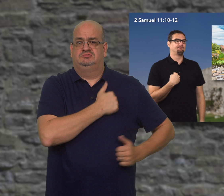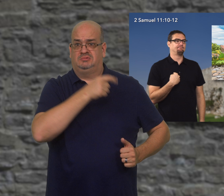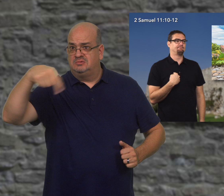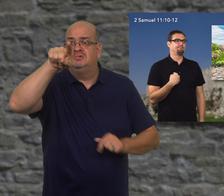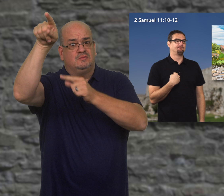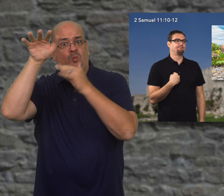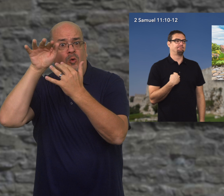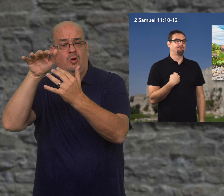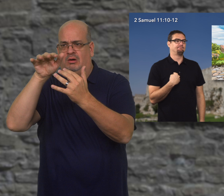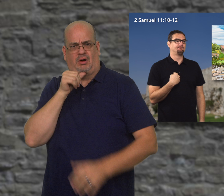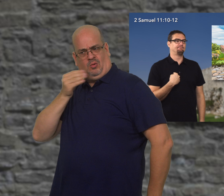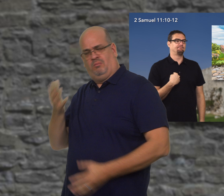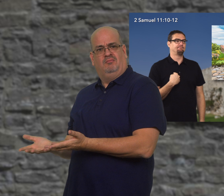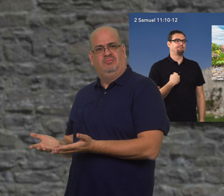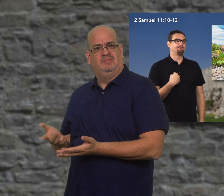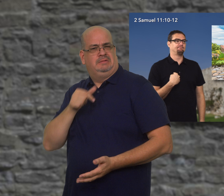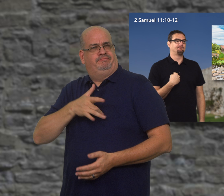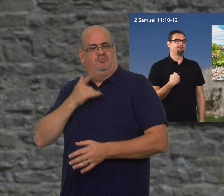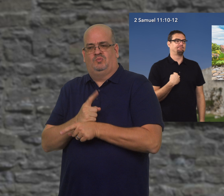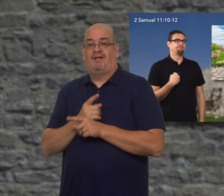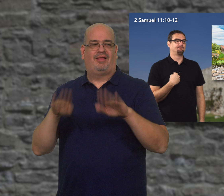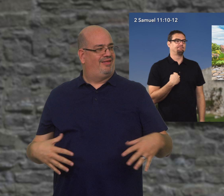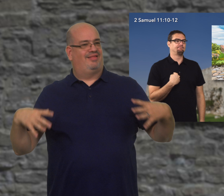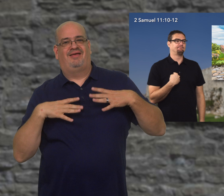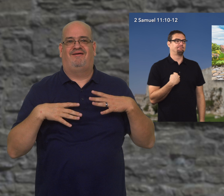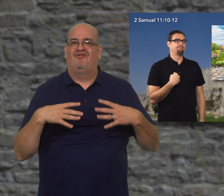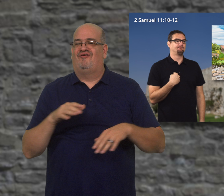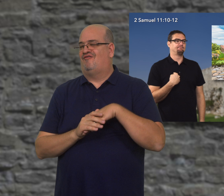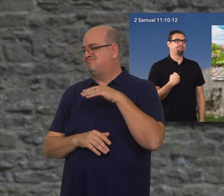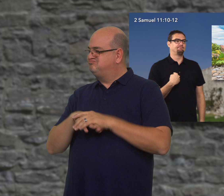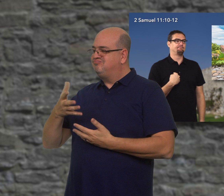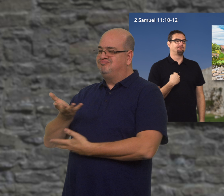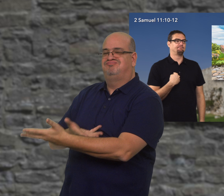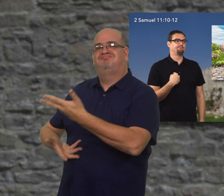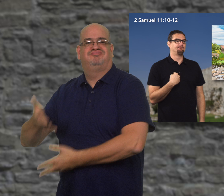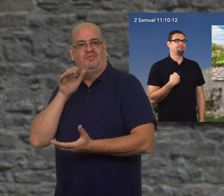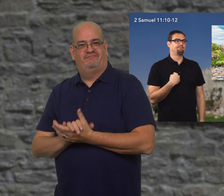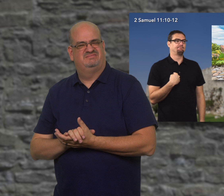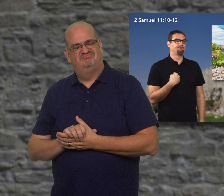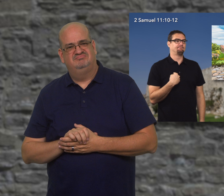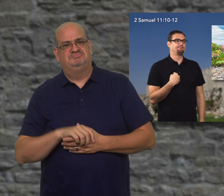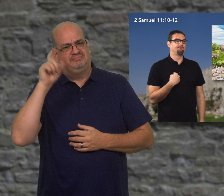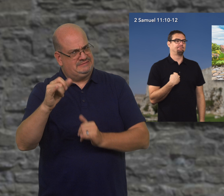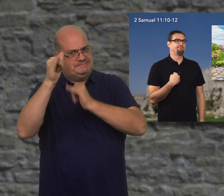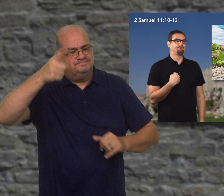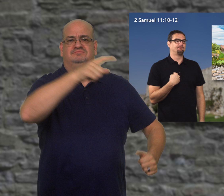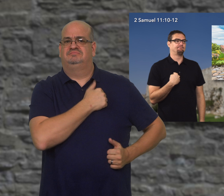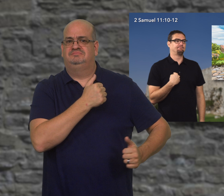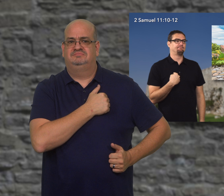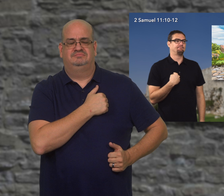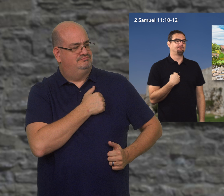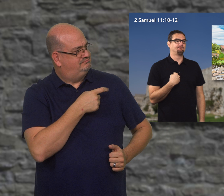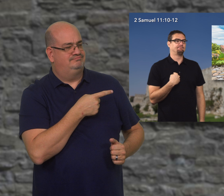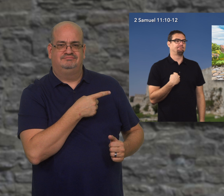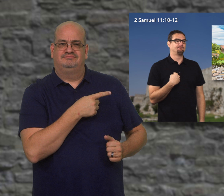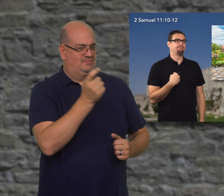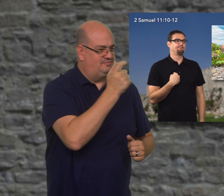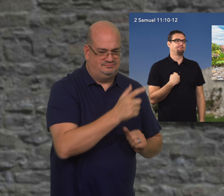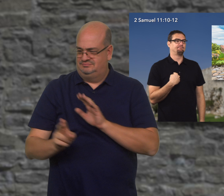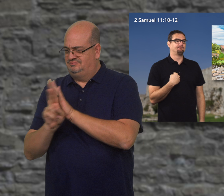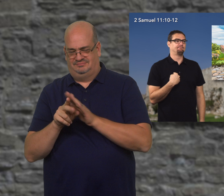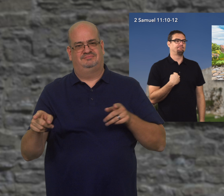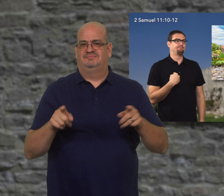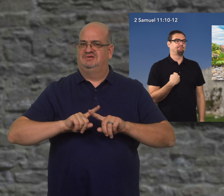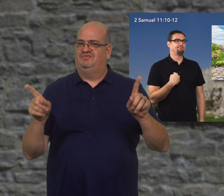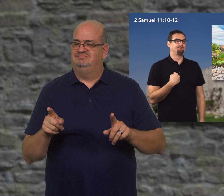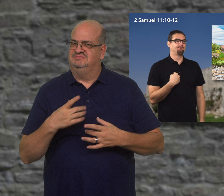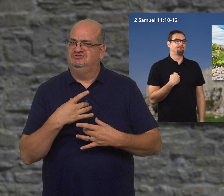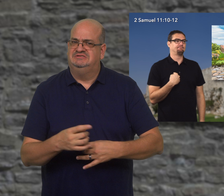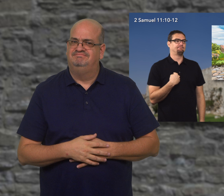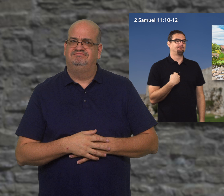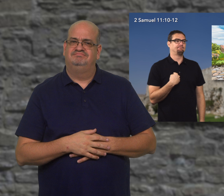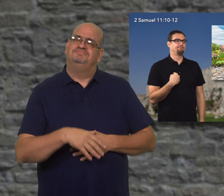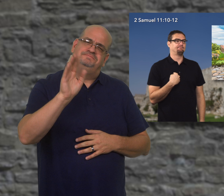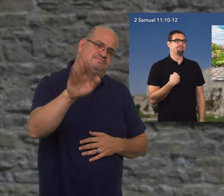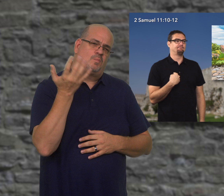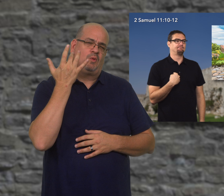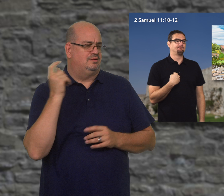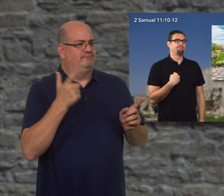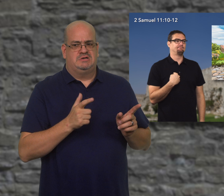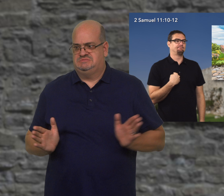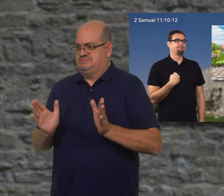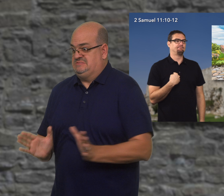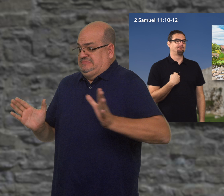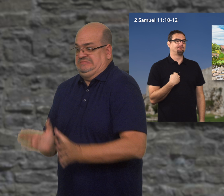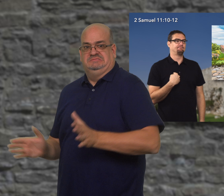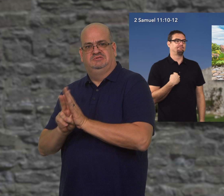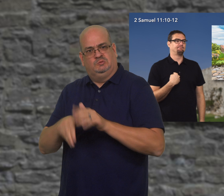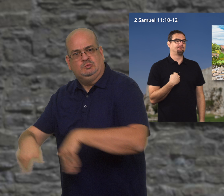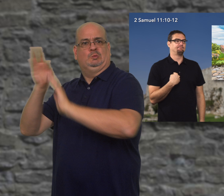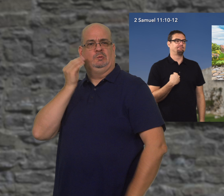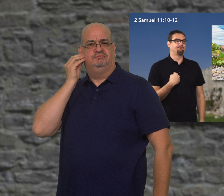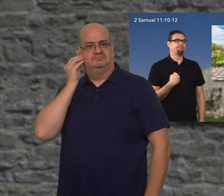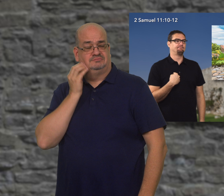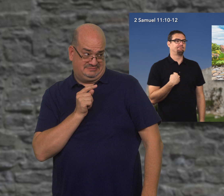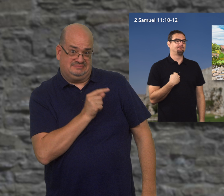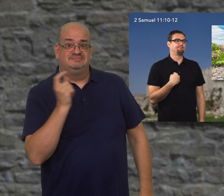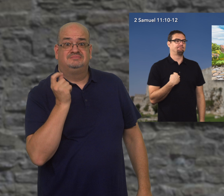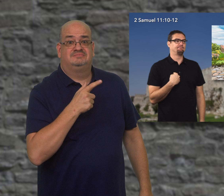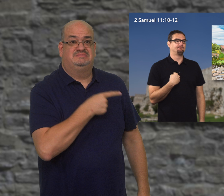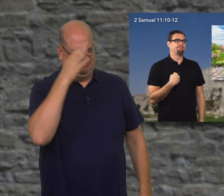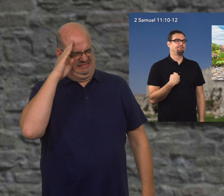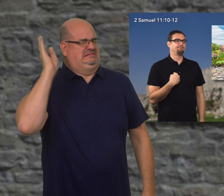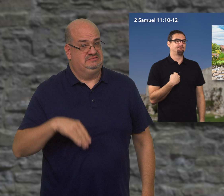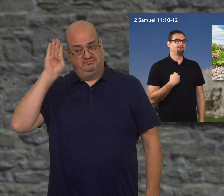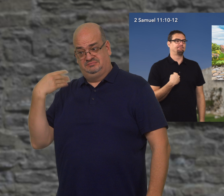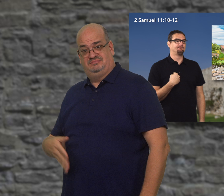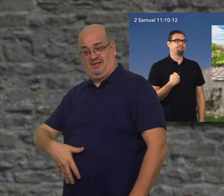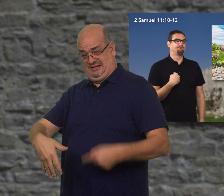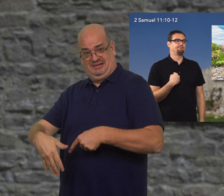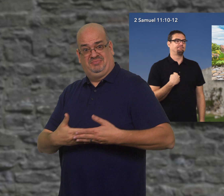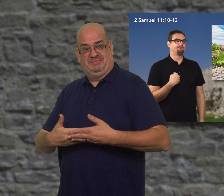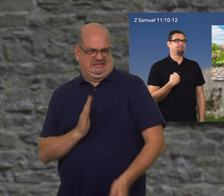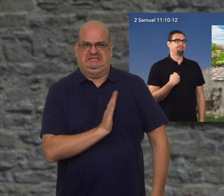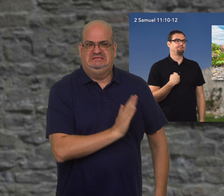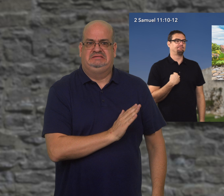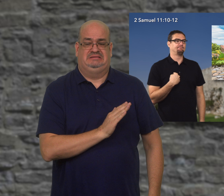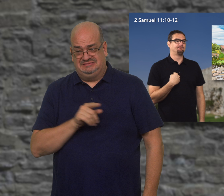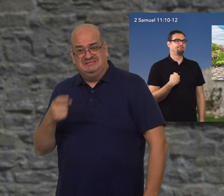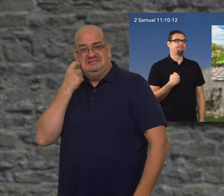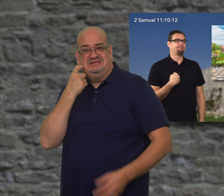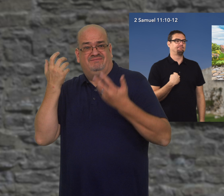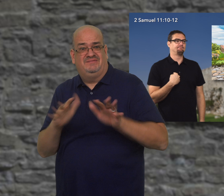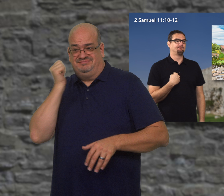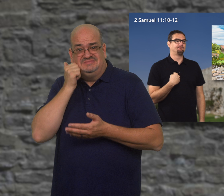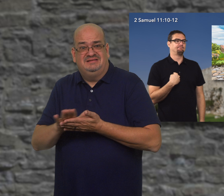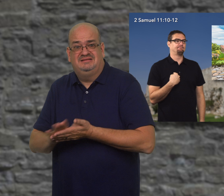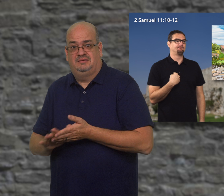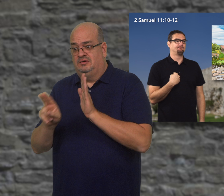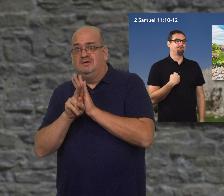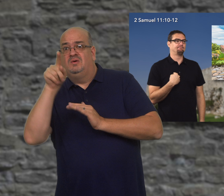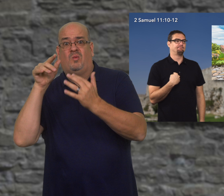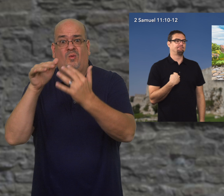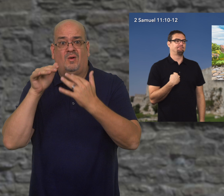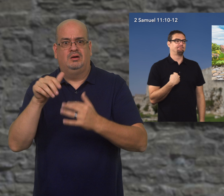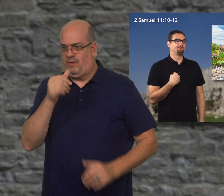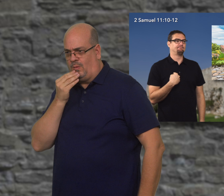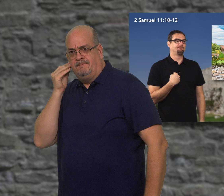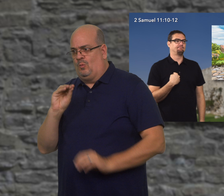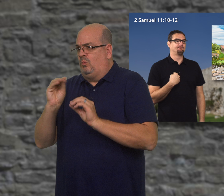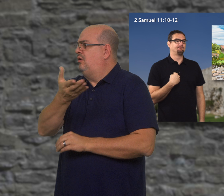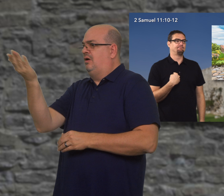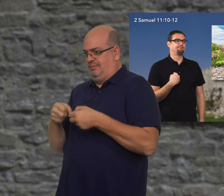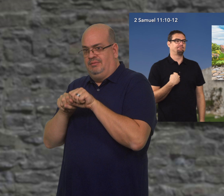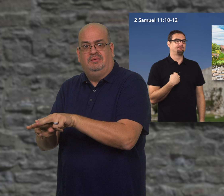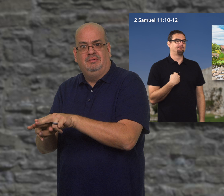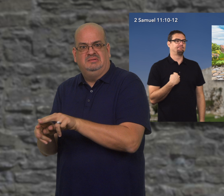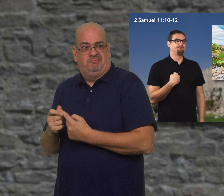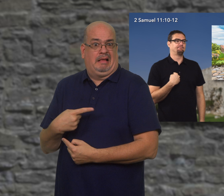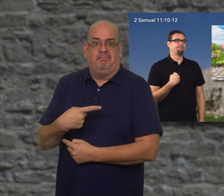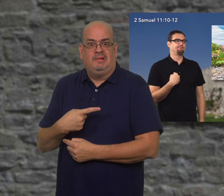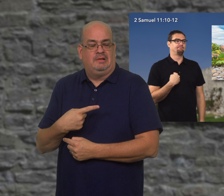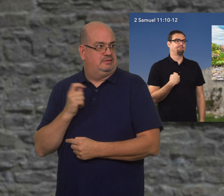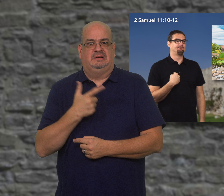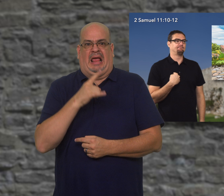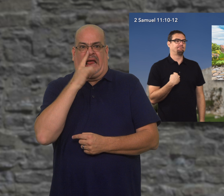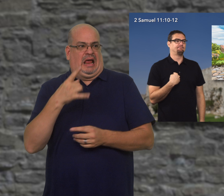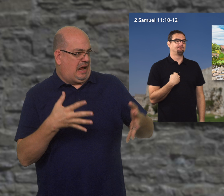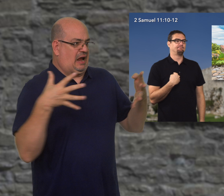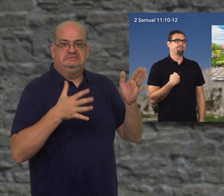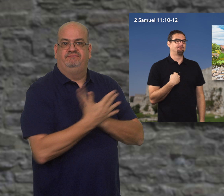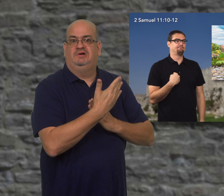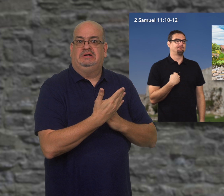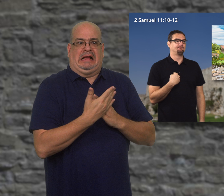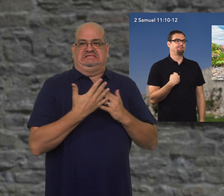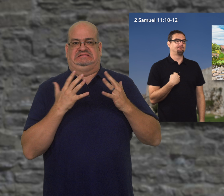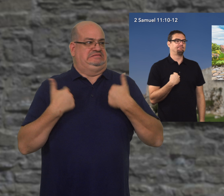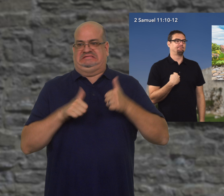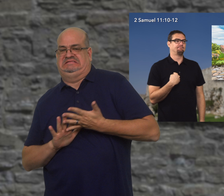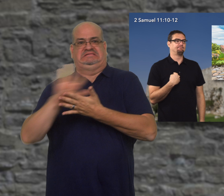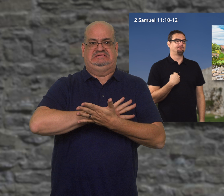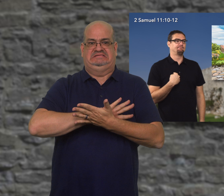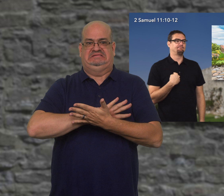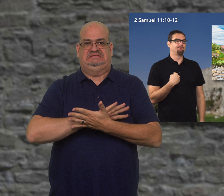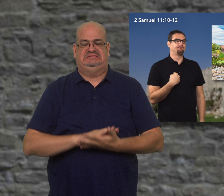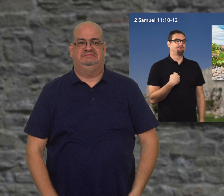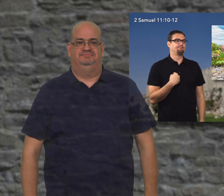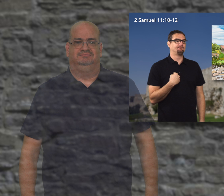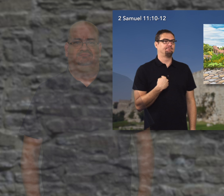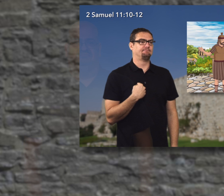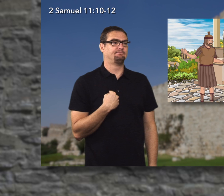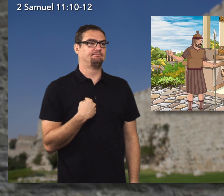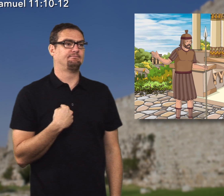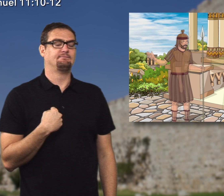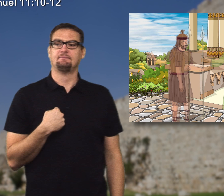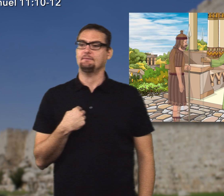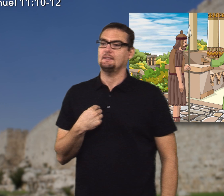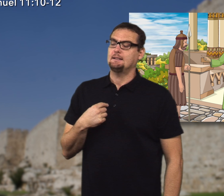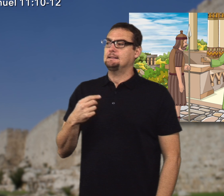As surely as you live, and as your soul lives, I will not do such a thing!”